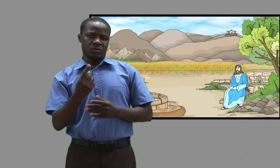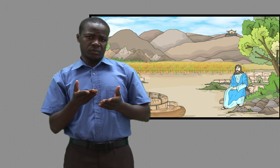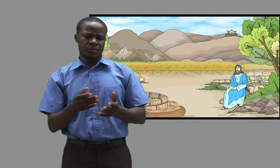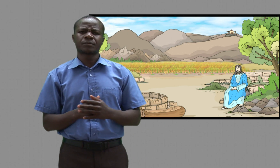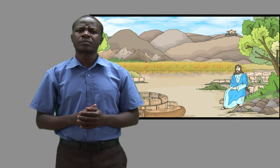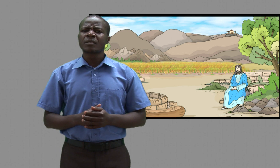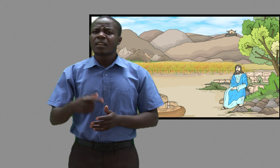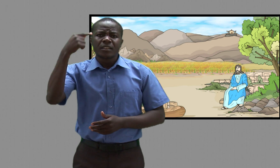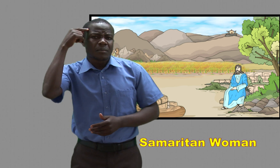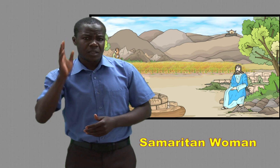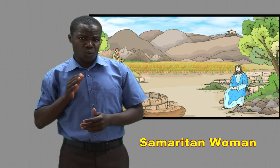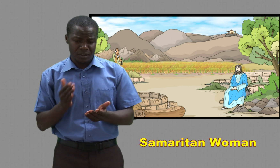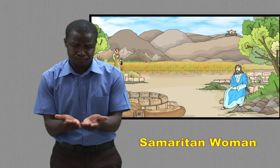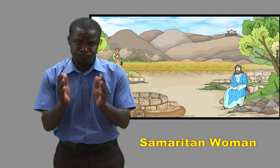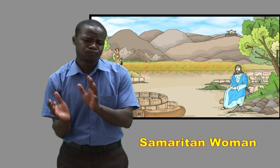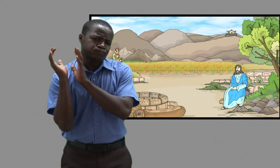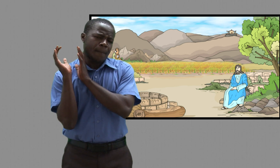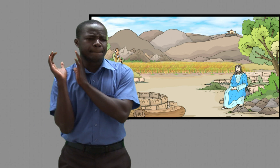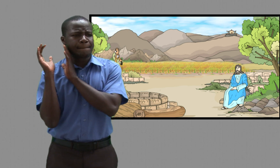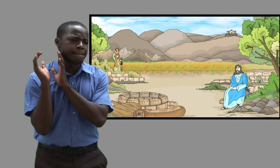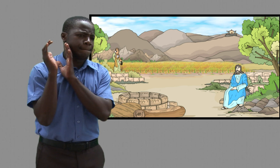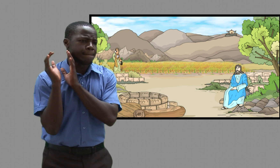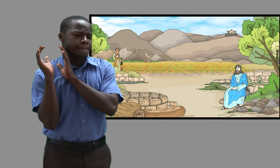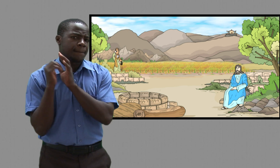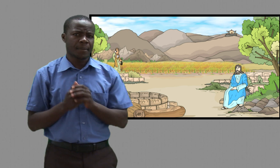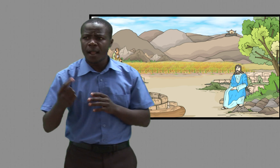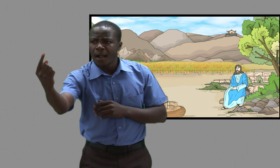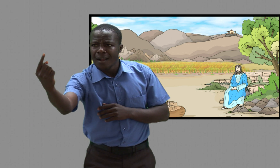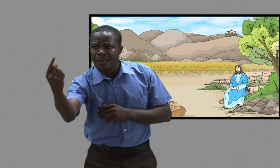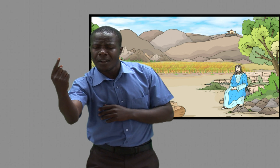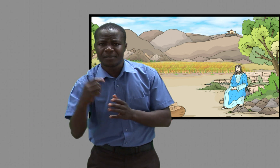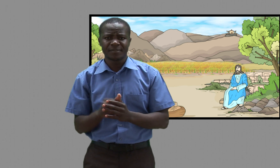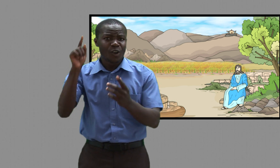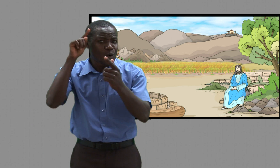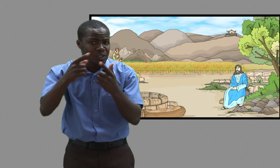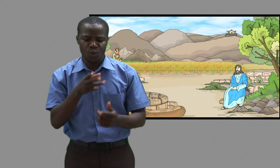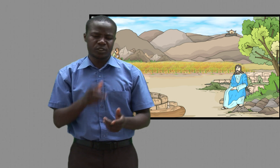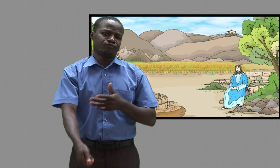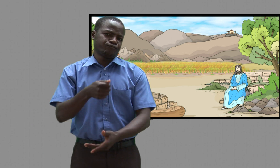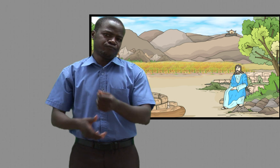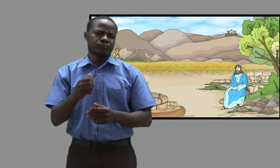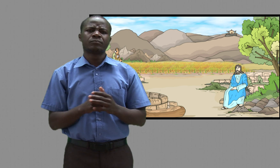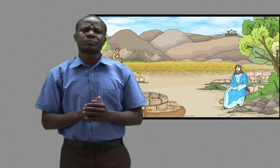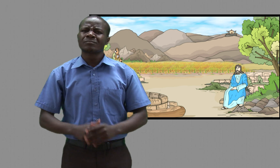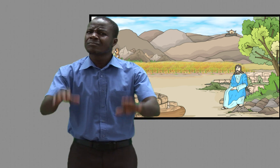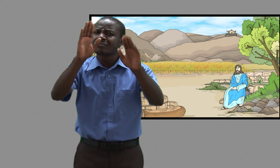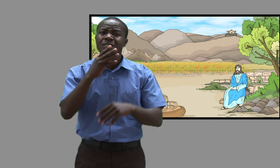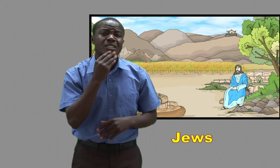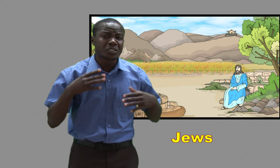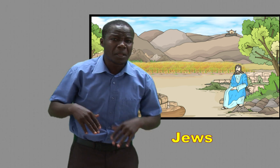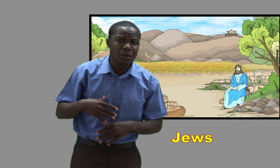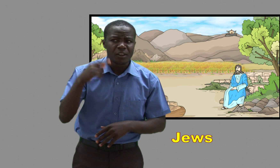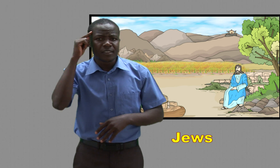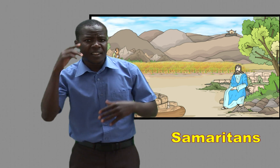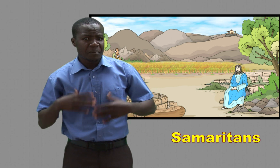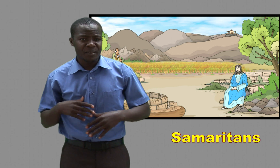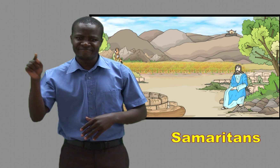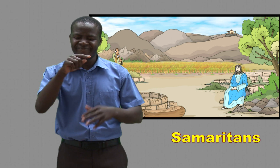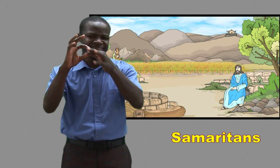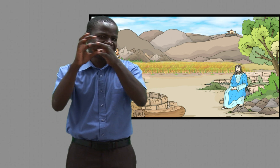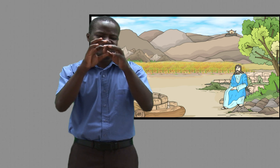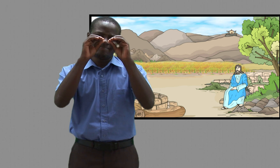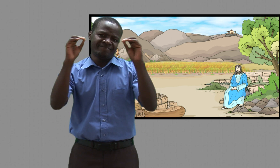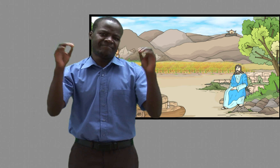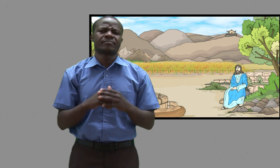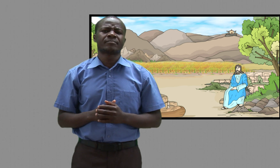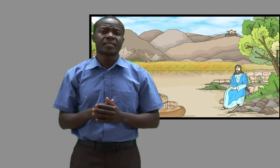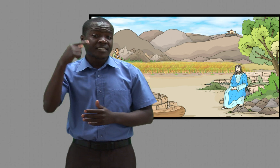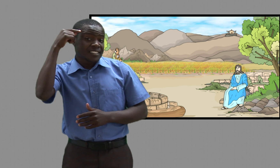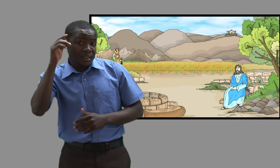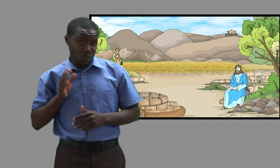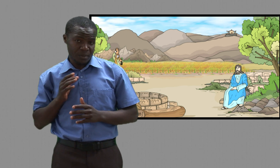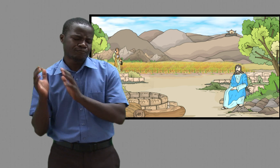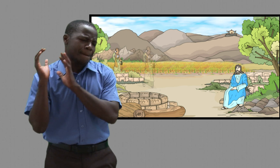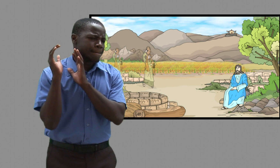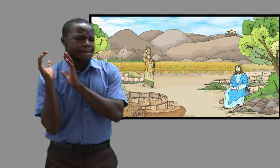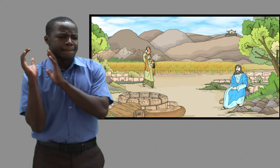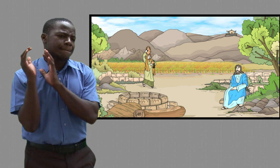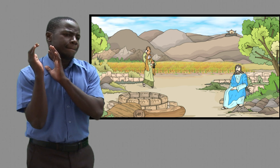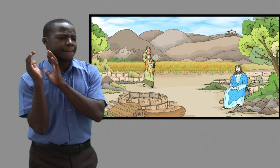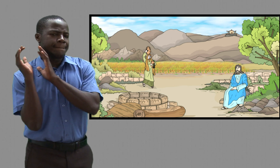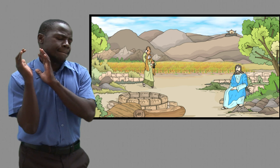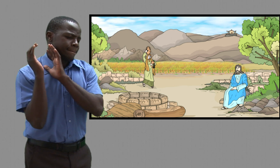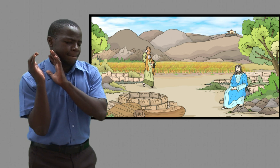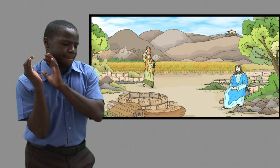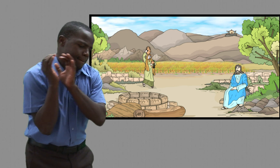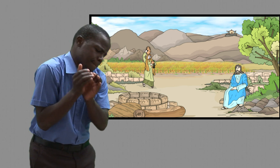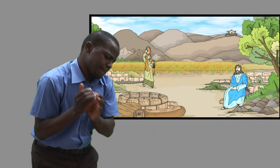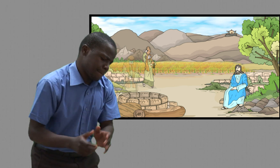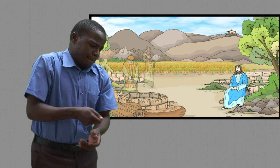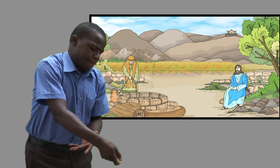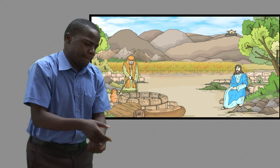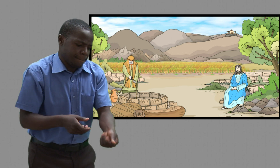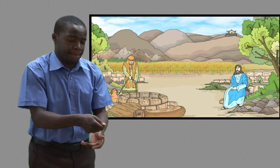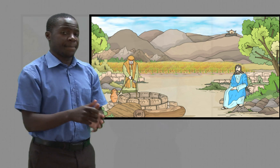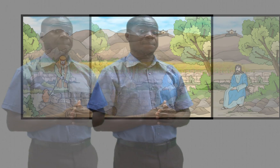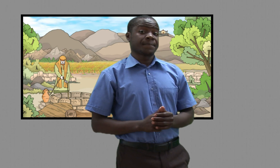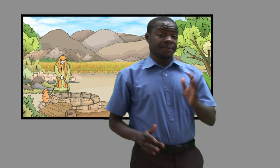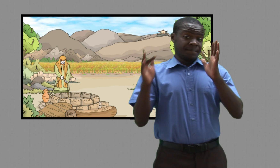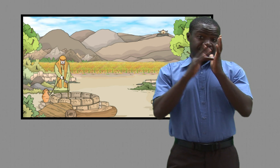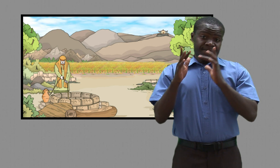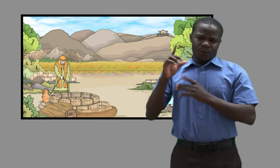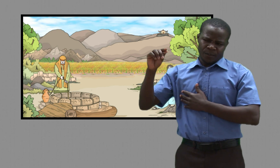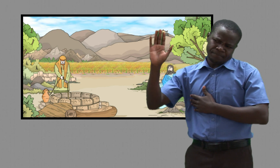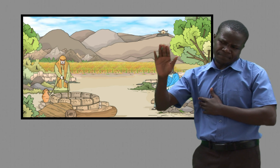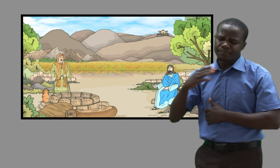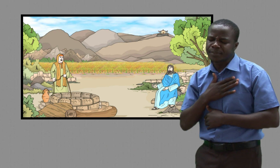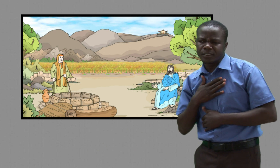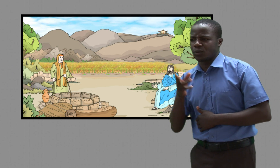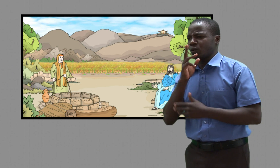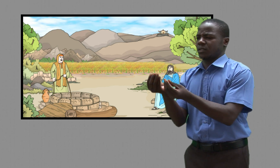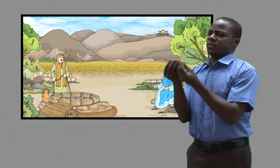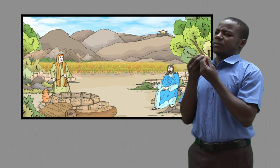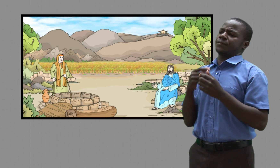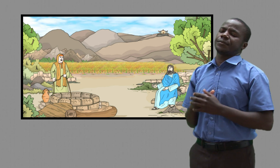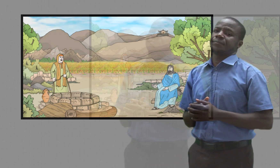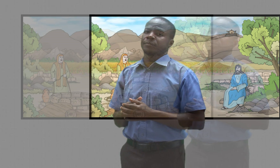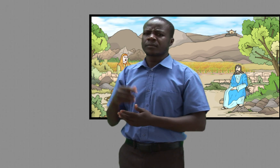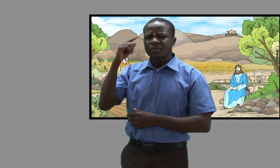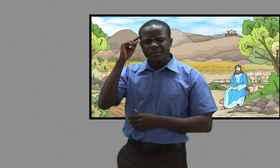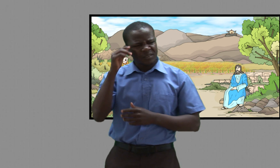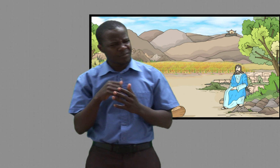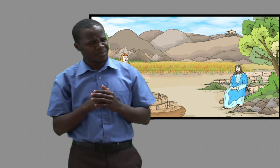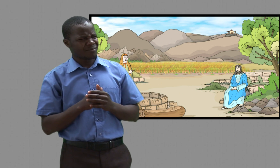When a Samaritan woman came to draw water, Jesus said to her, “Give Me a drink.” (His disciples had gone into the town to buy food.) “You are a Jew,” said the woman. “How can You ask for a drink from me, a Samaritan woman?”